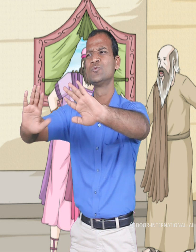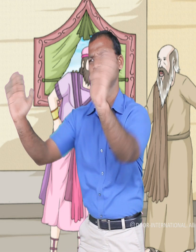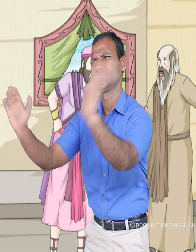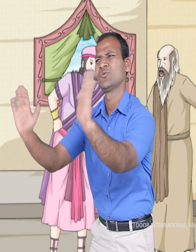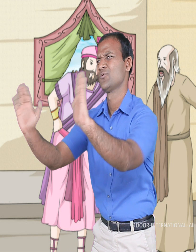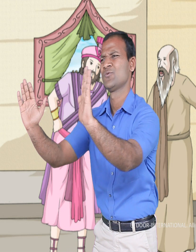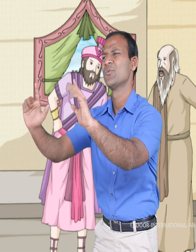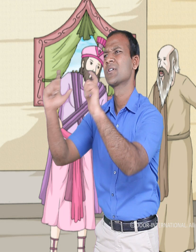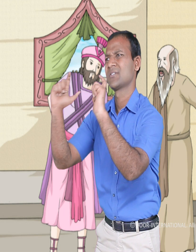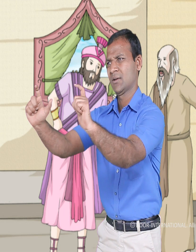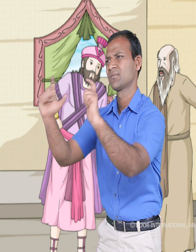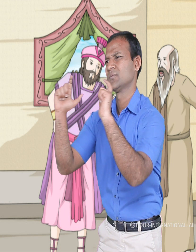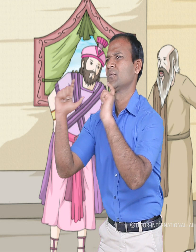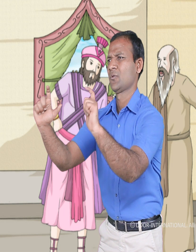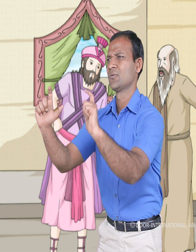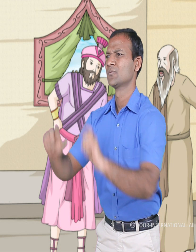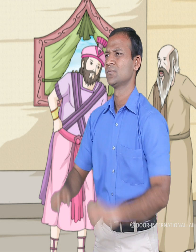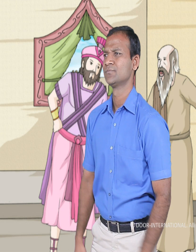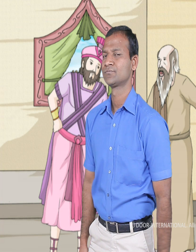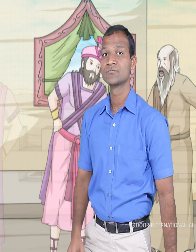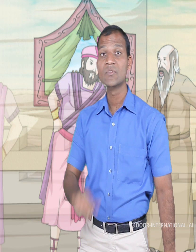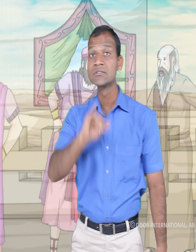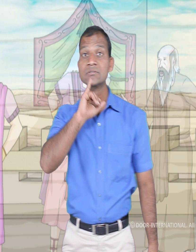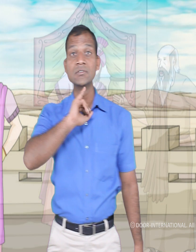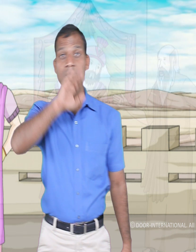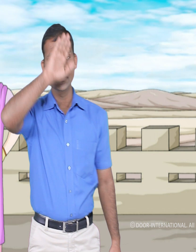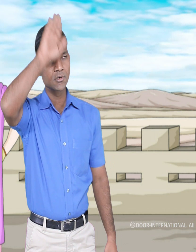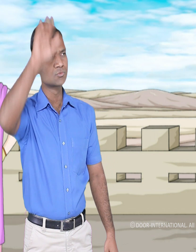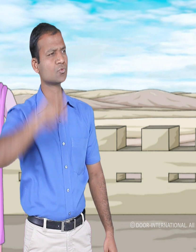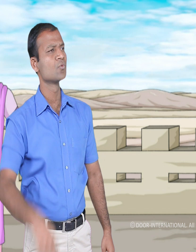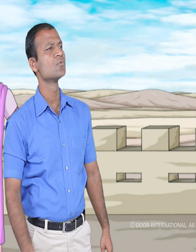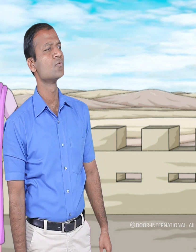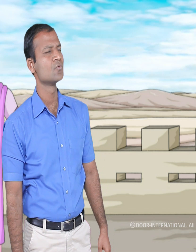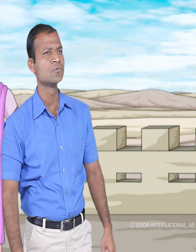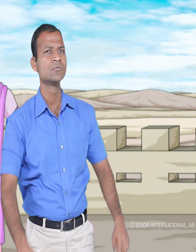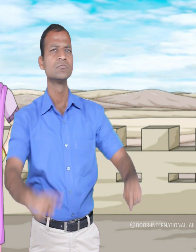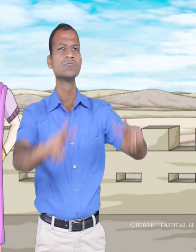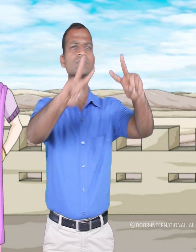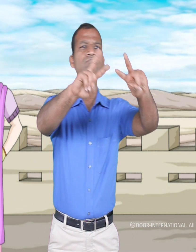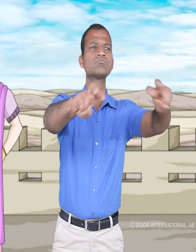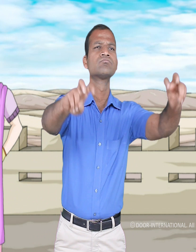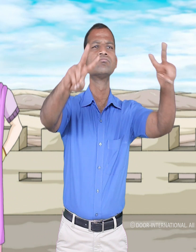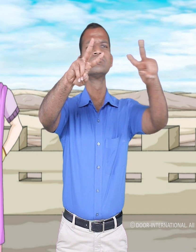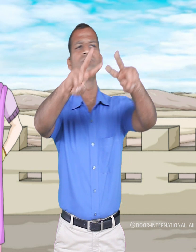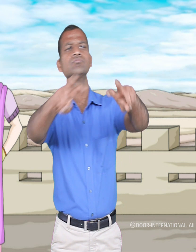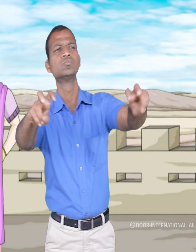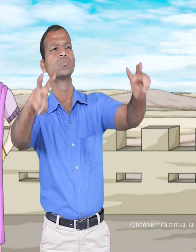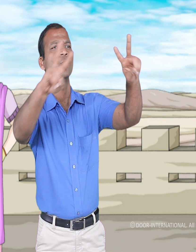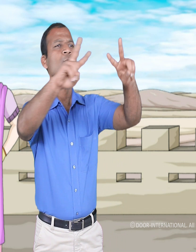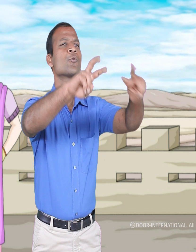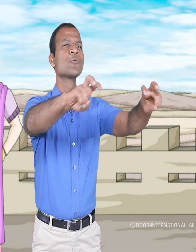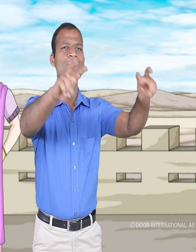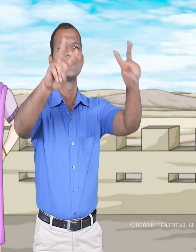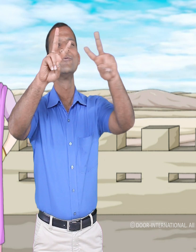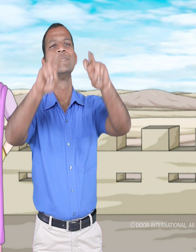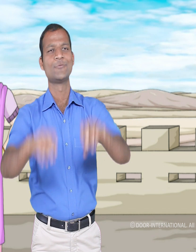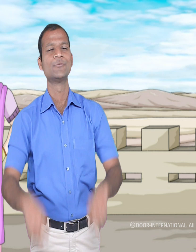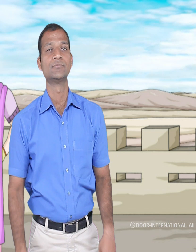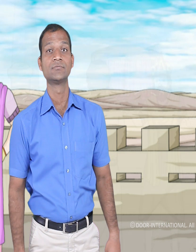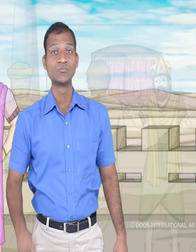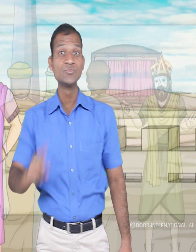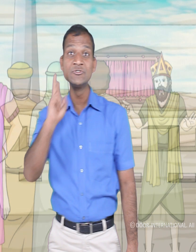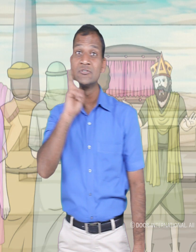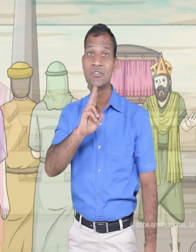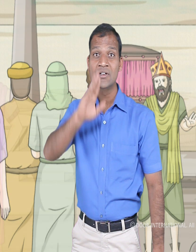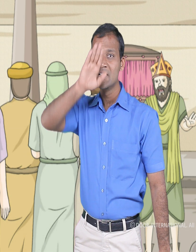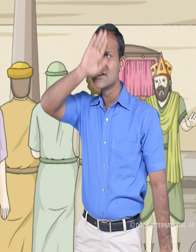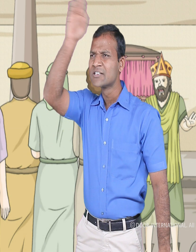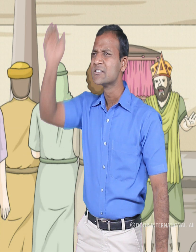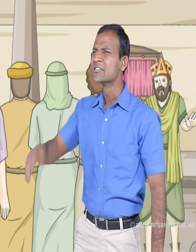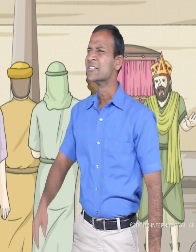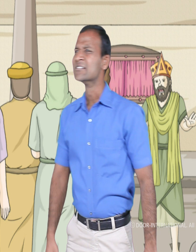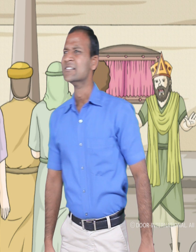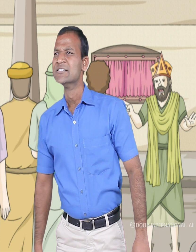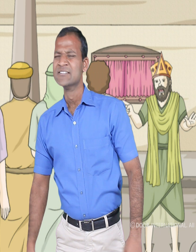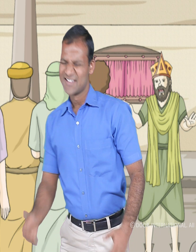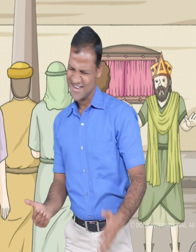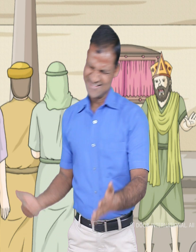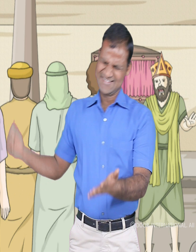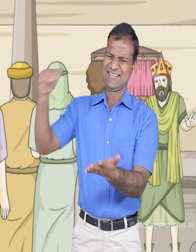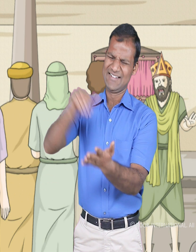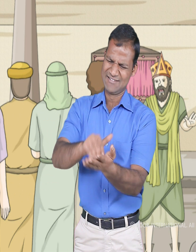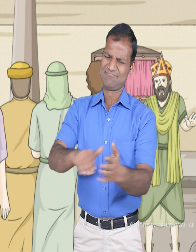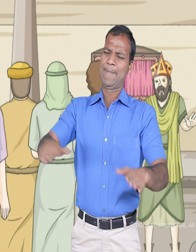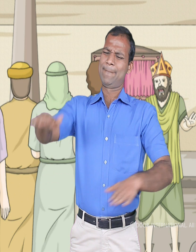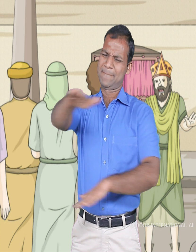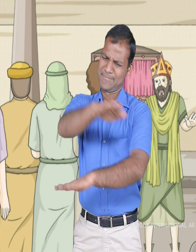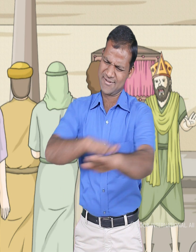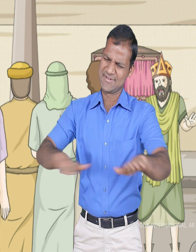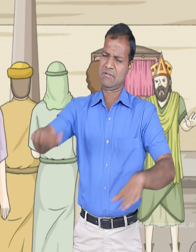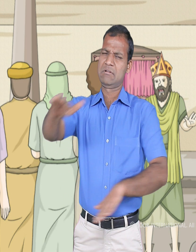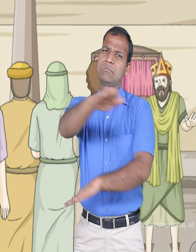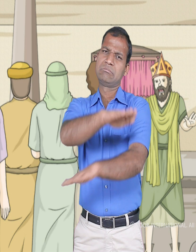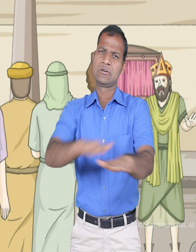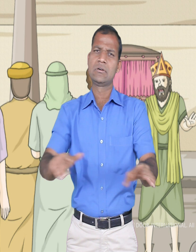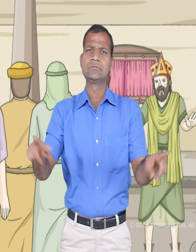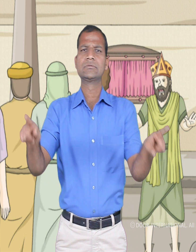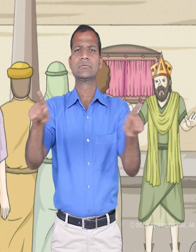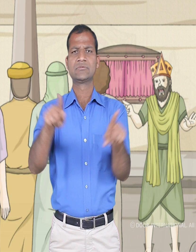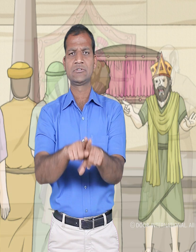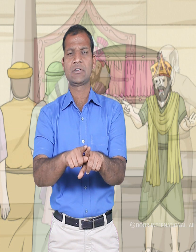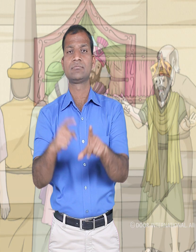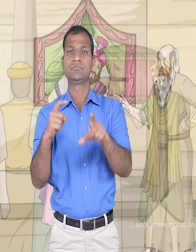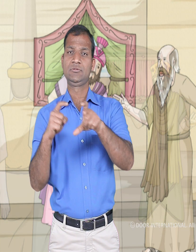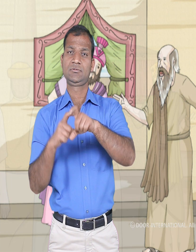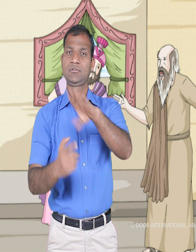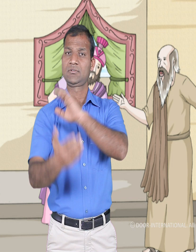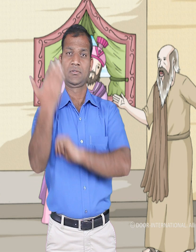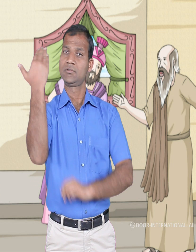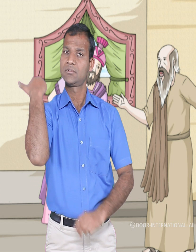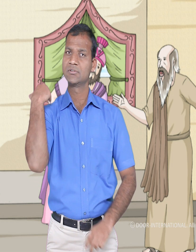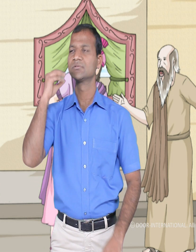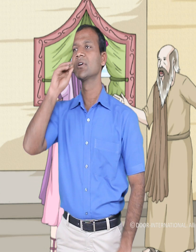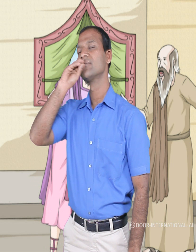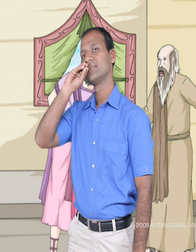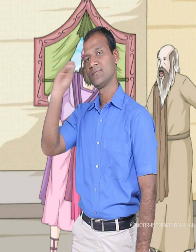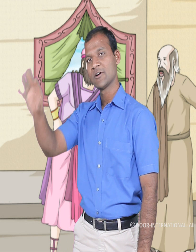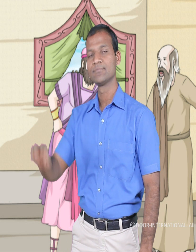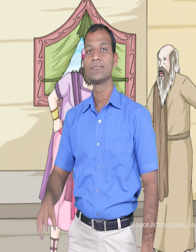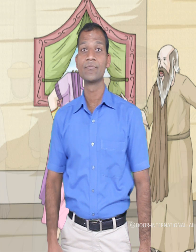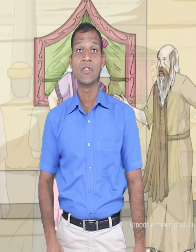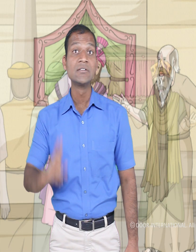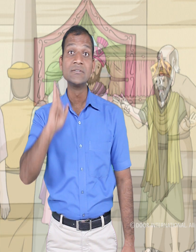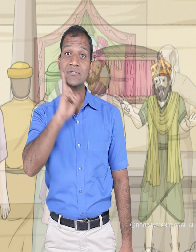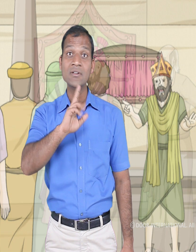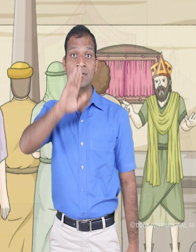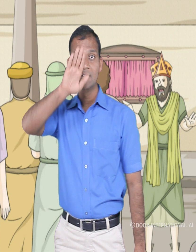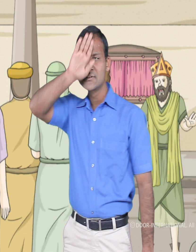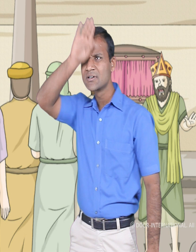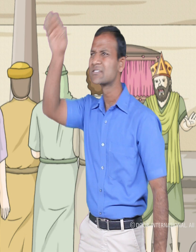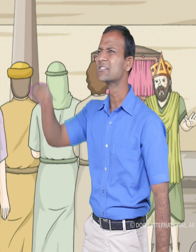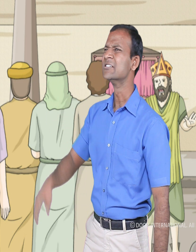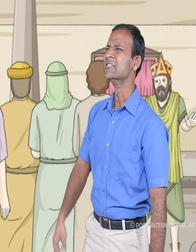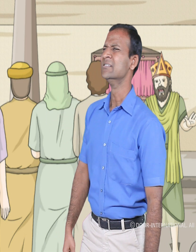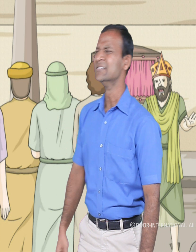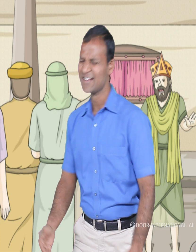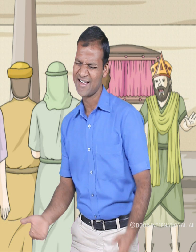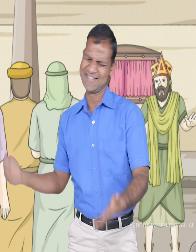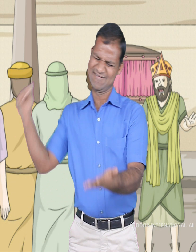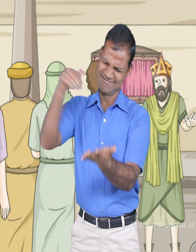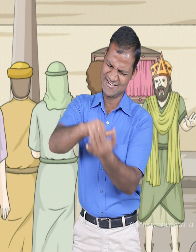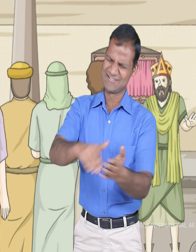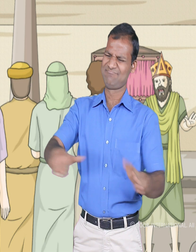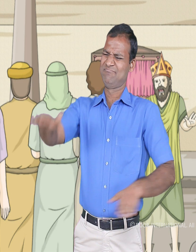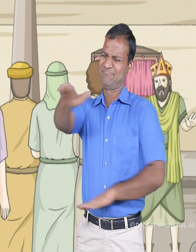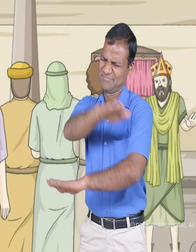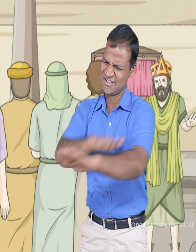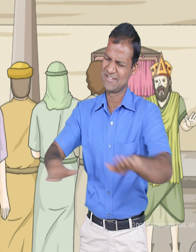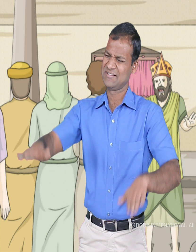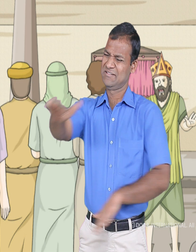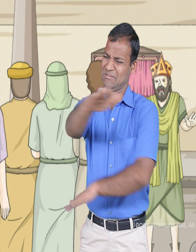So the king of Israel sent word to the place the man of God had pointed out.